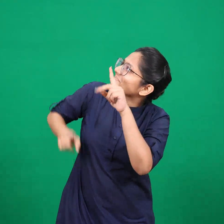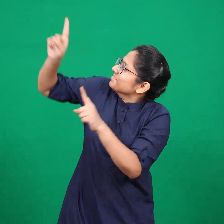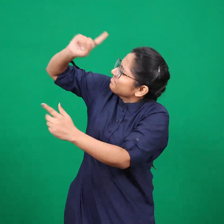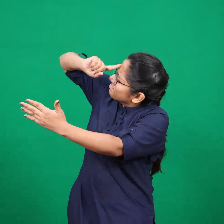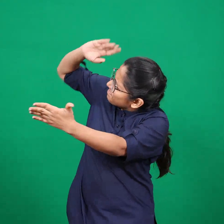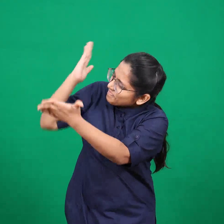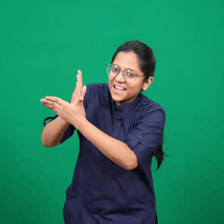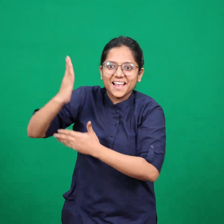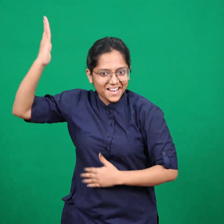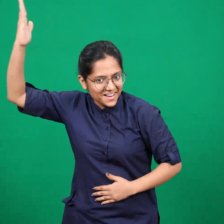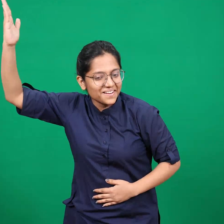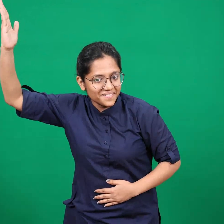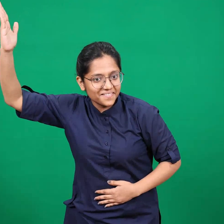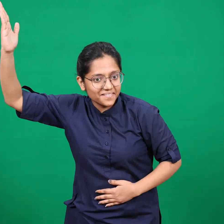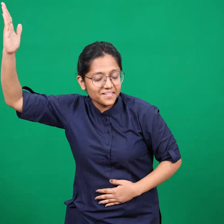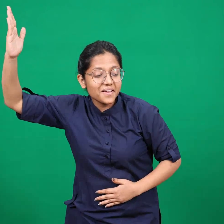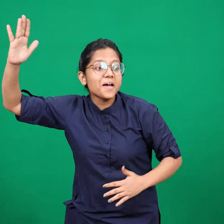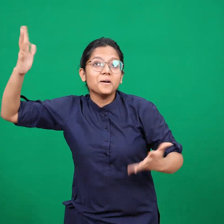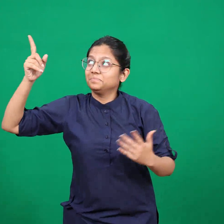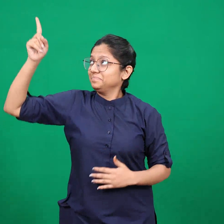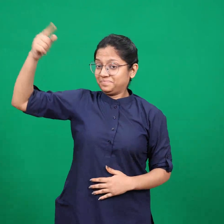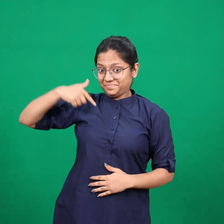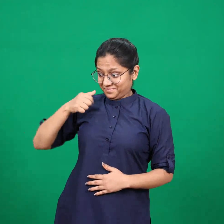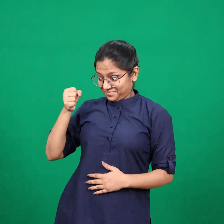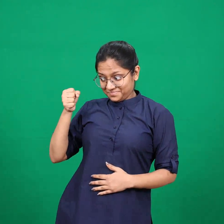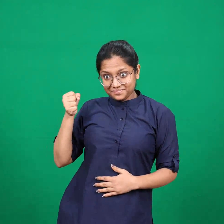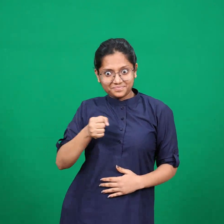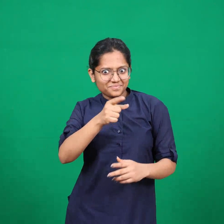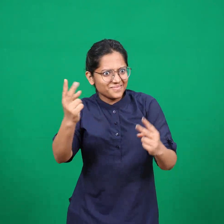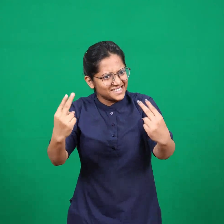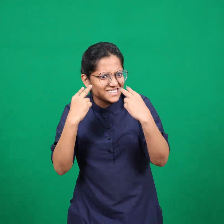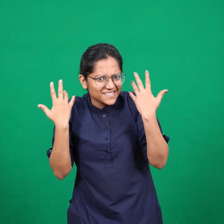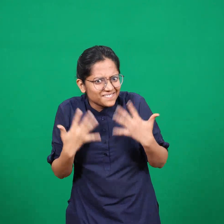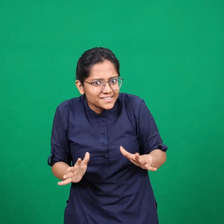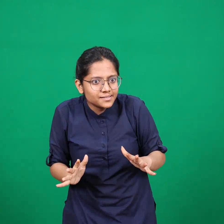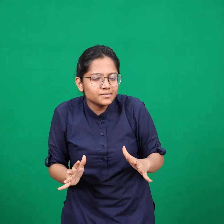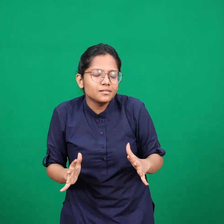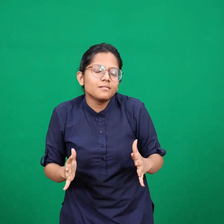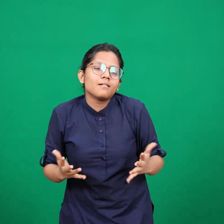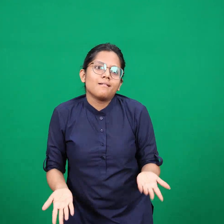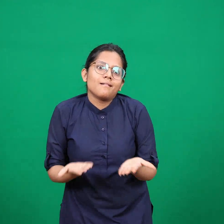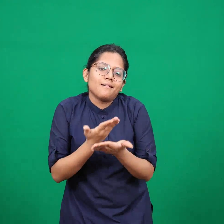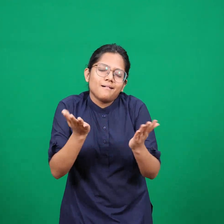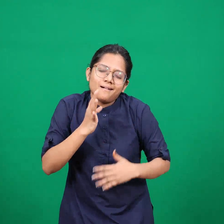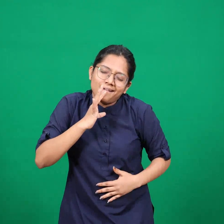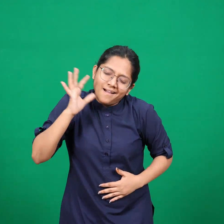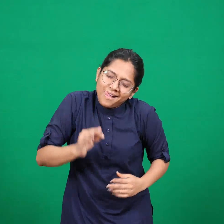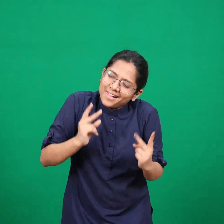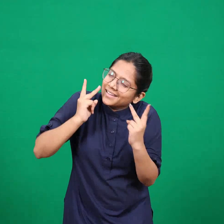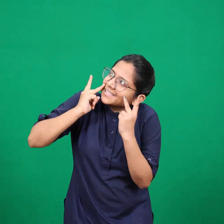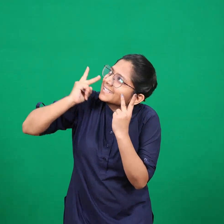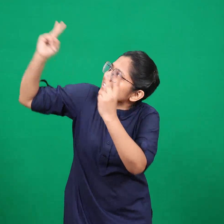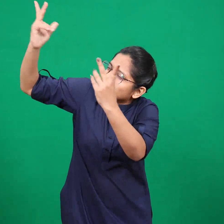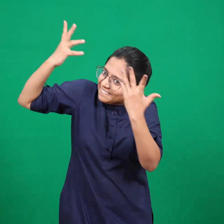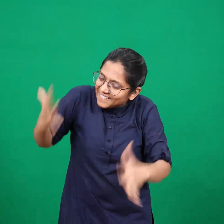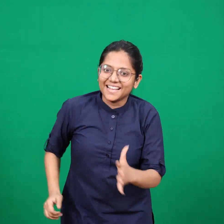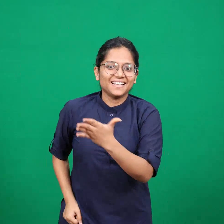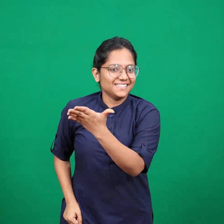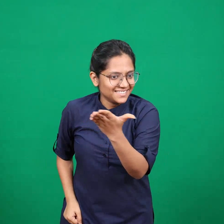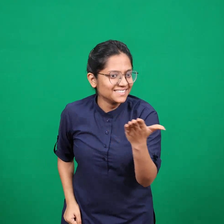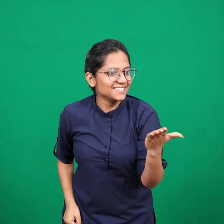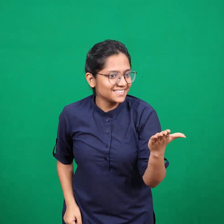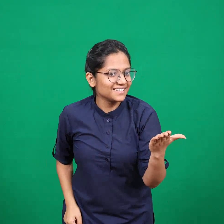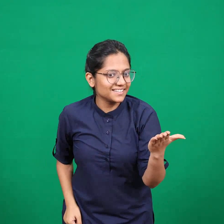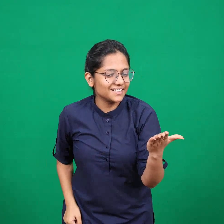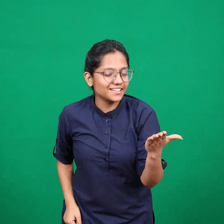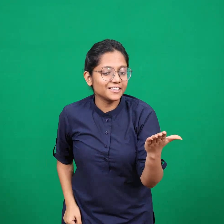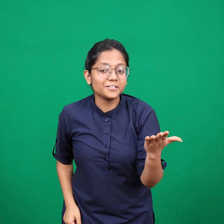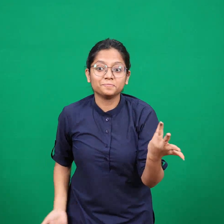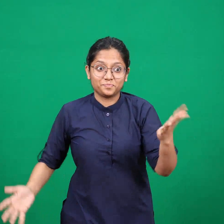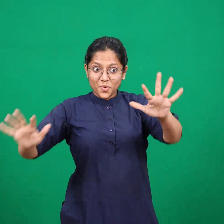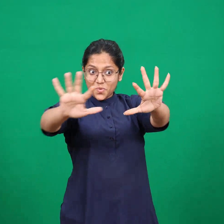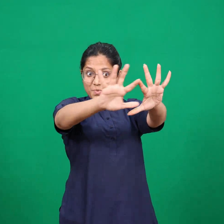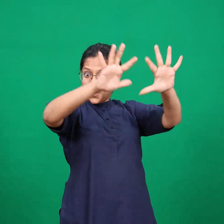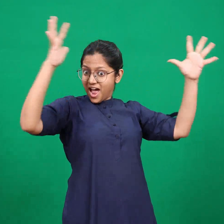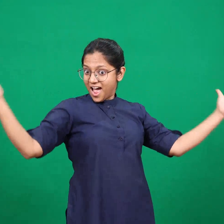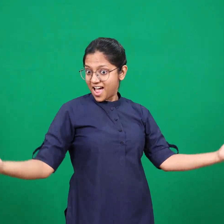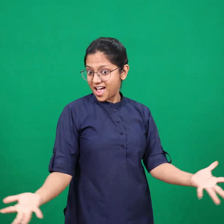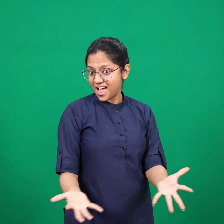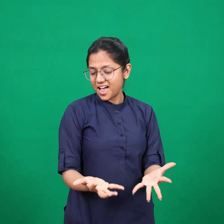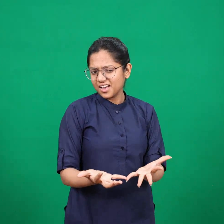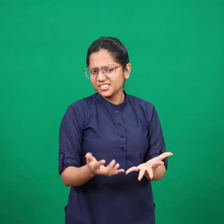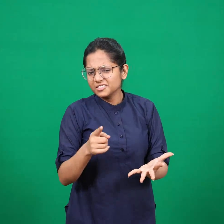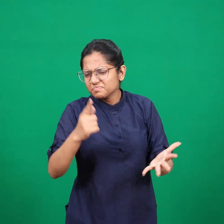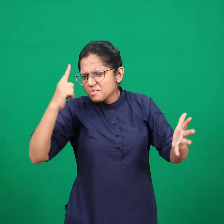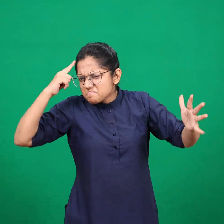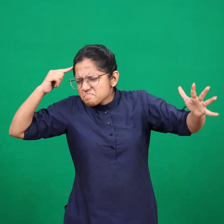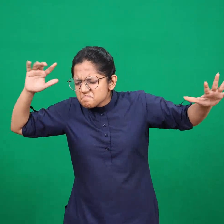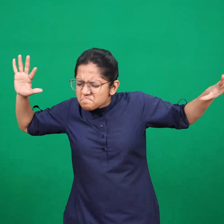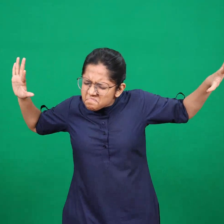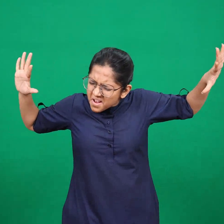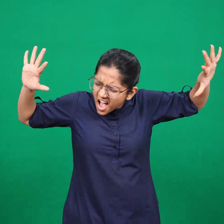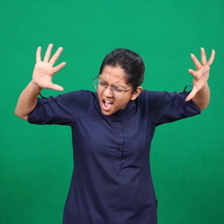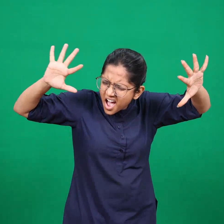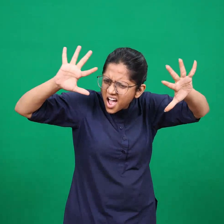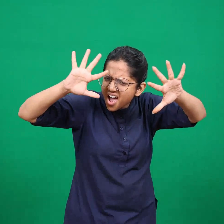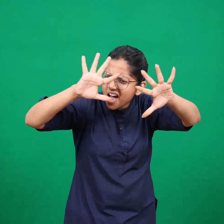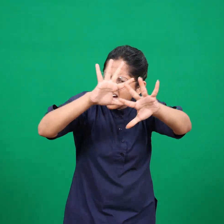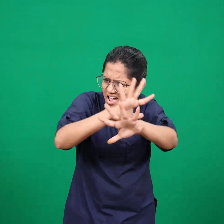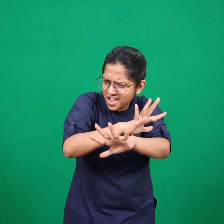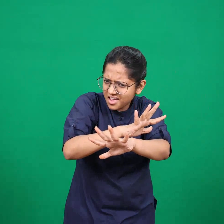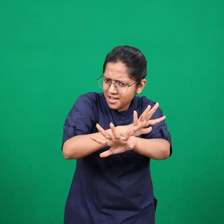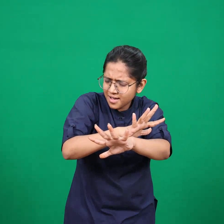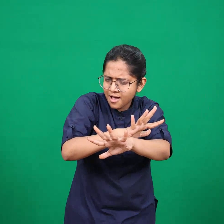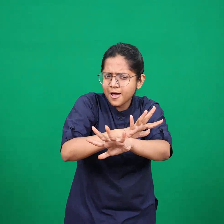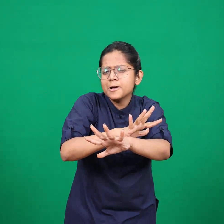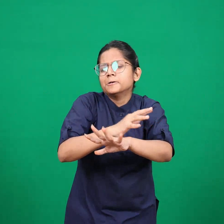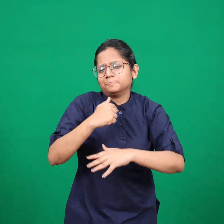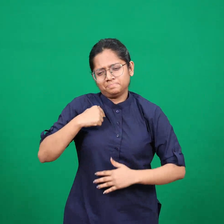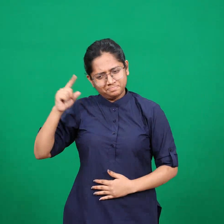And whoever sees Me sees the One who sent Me.